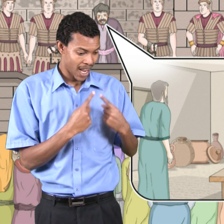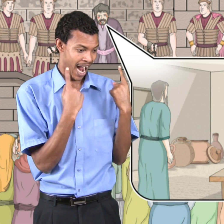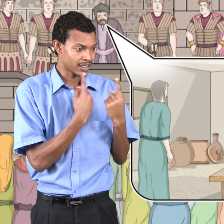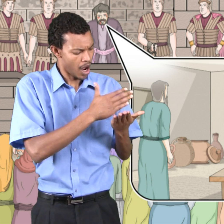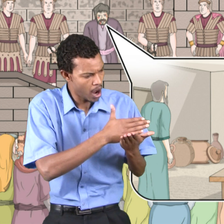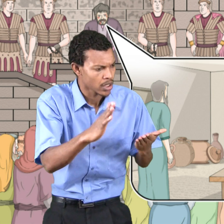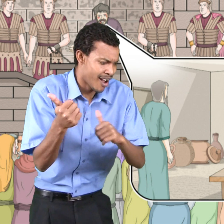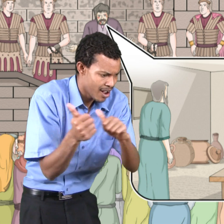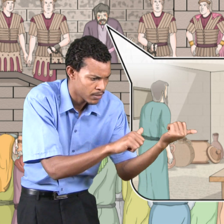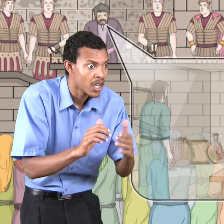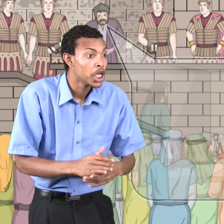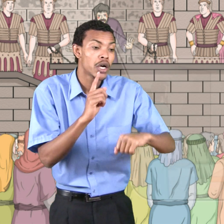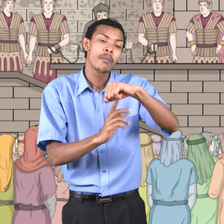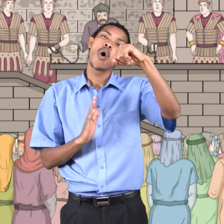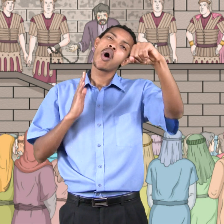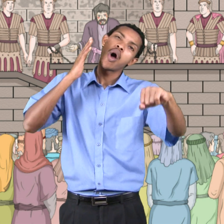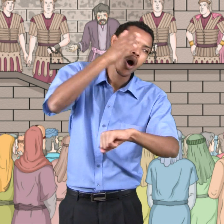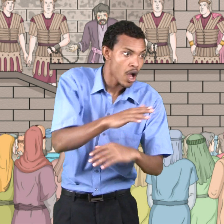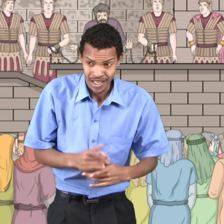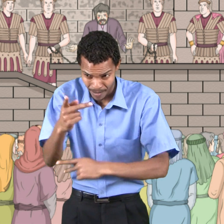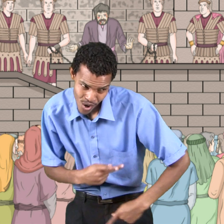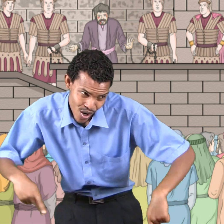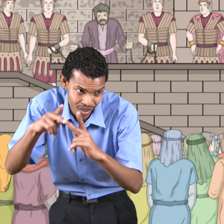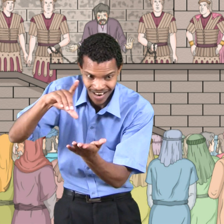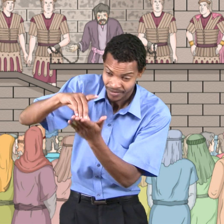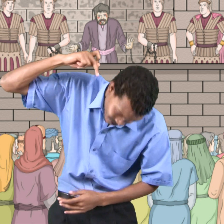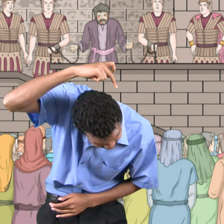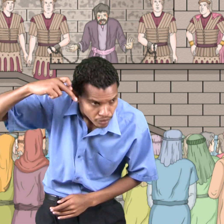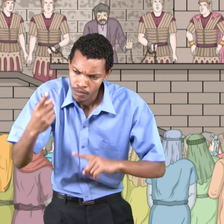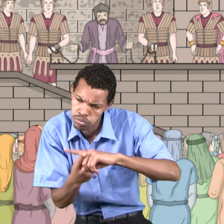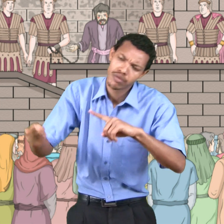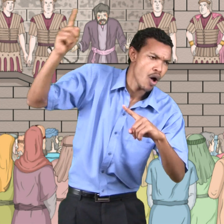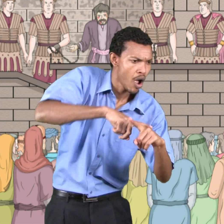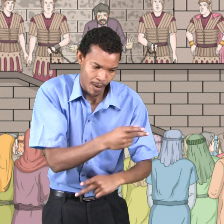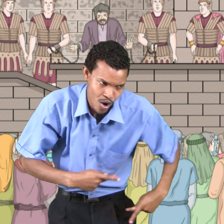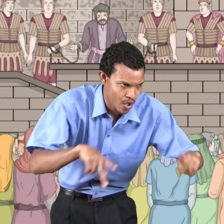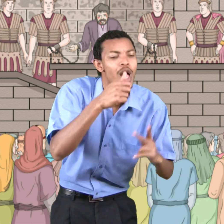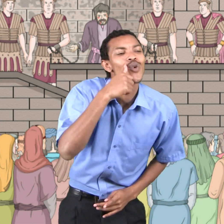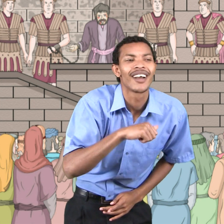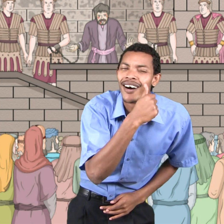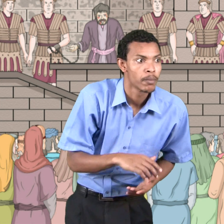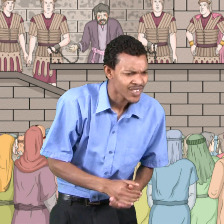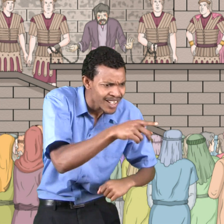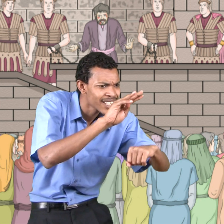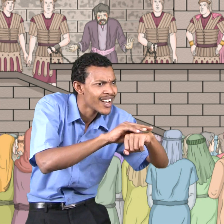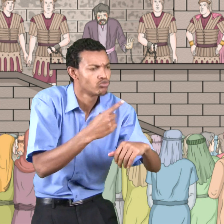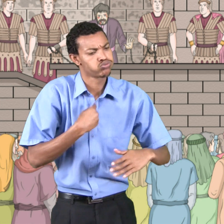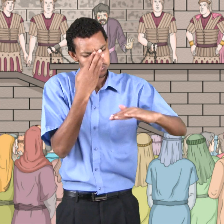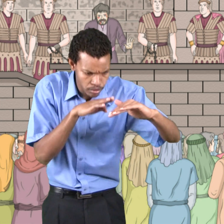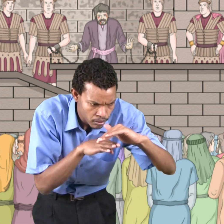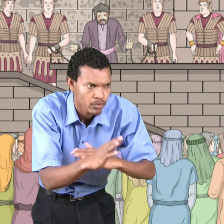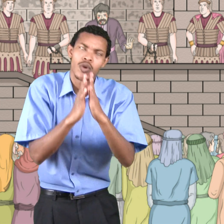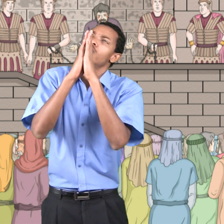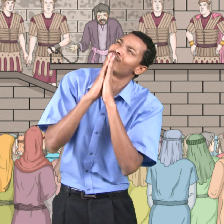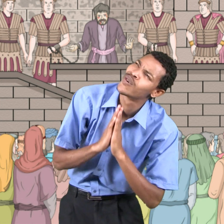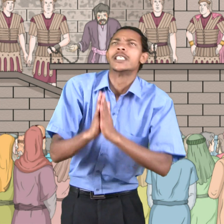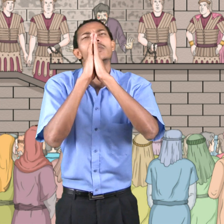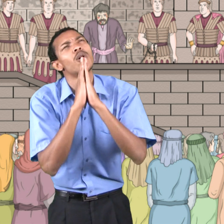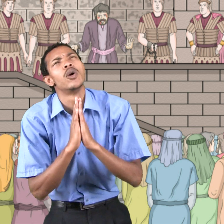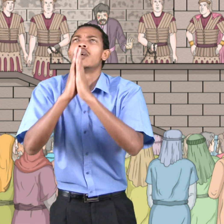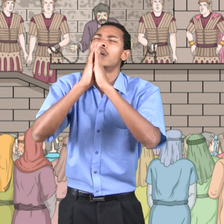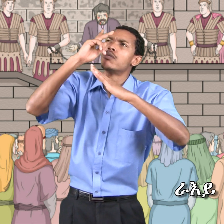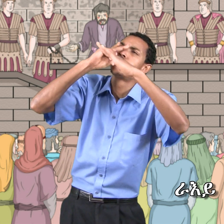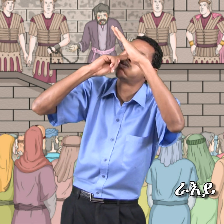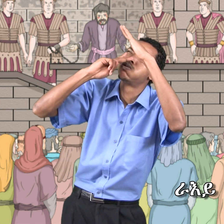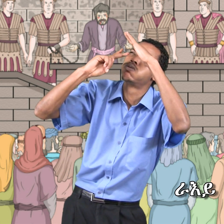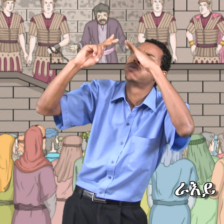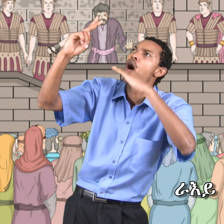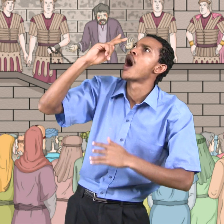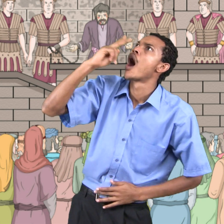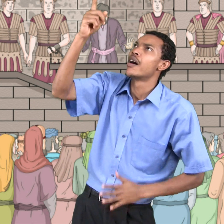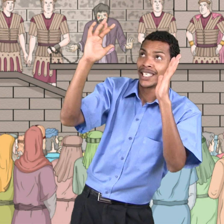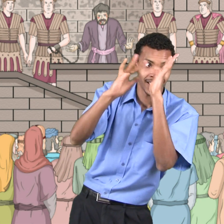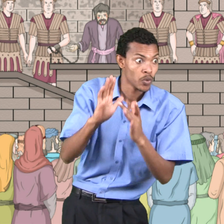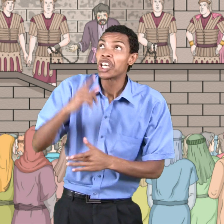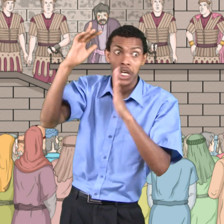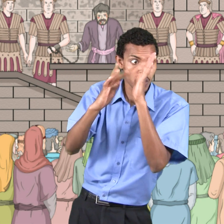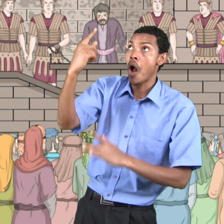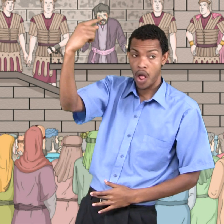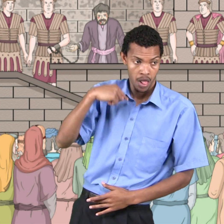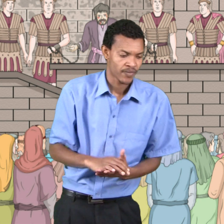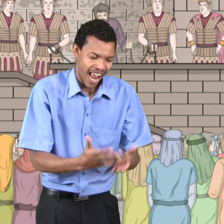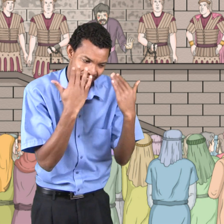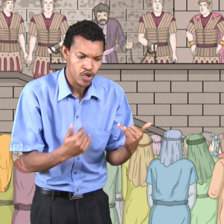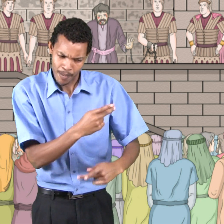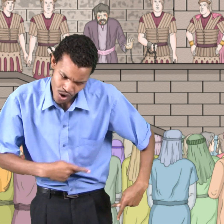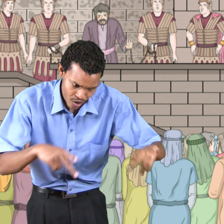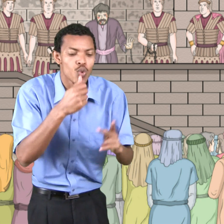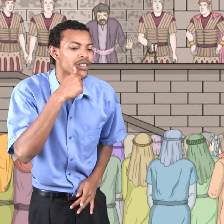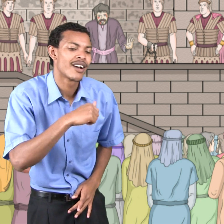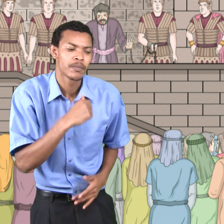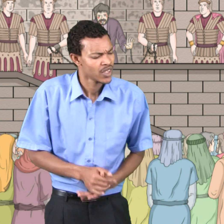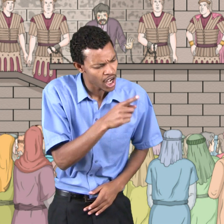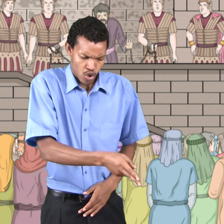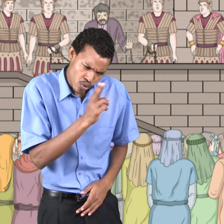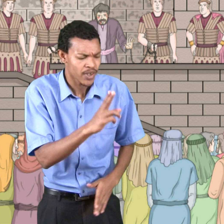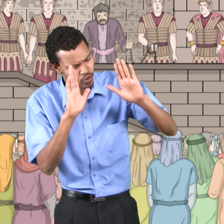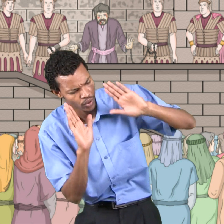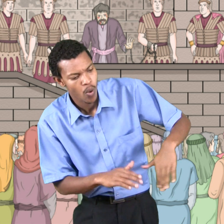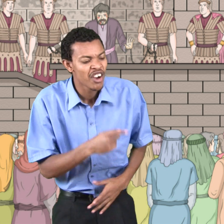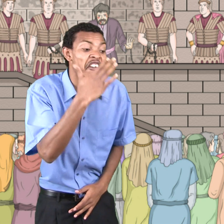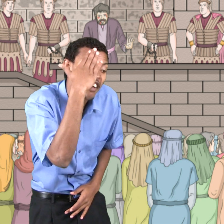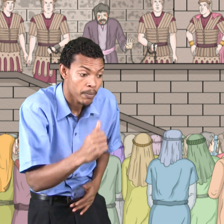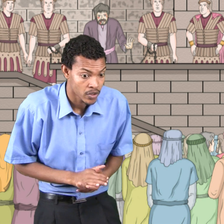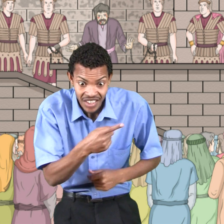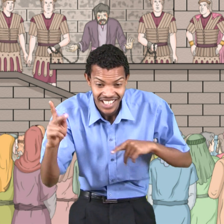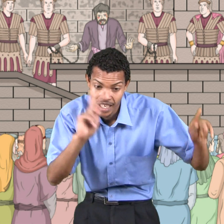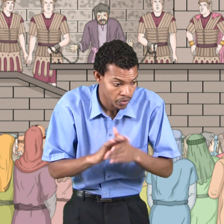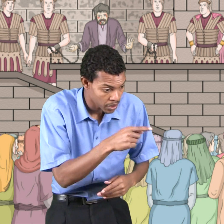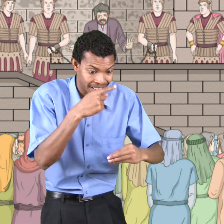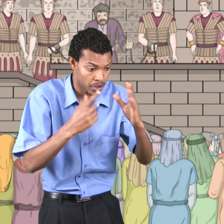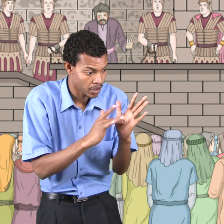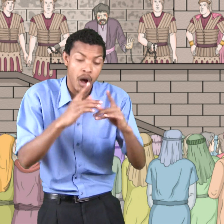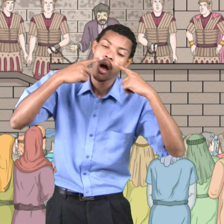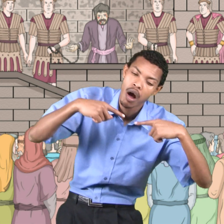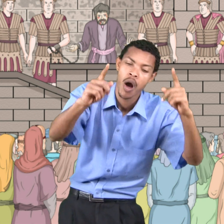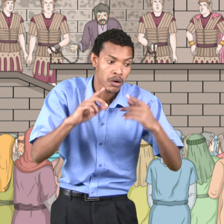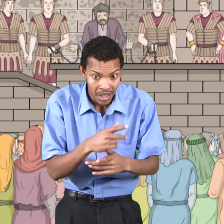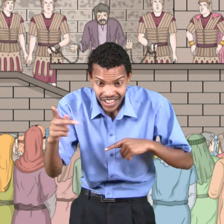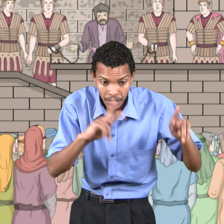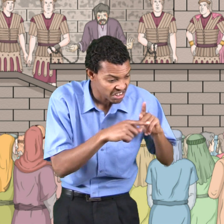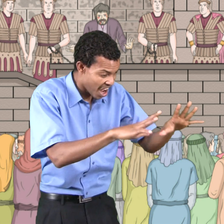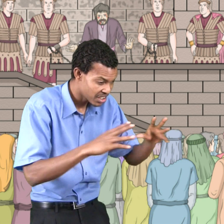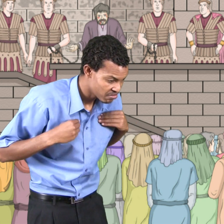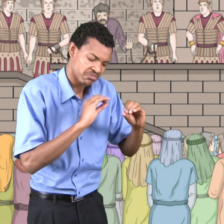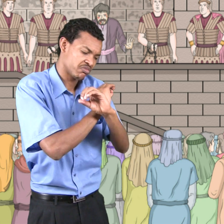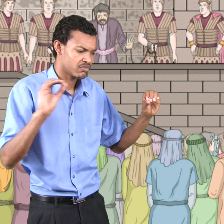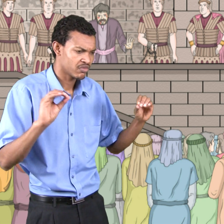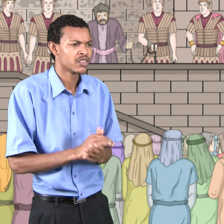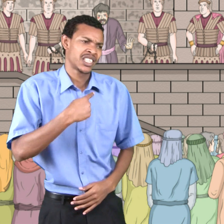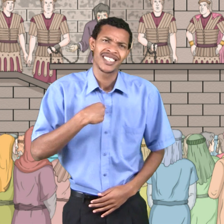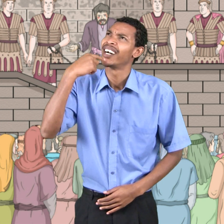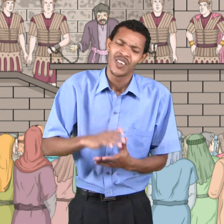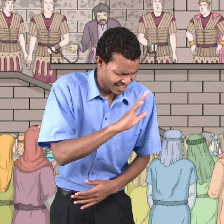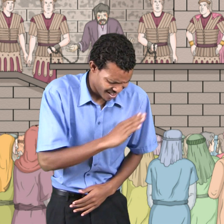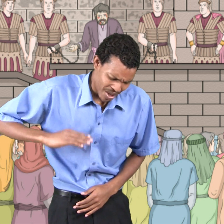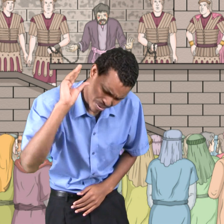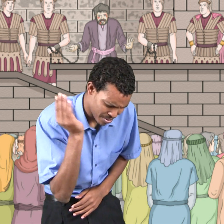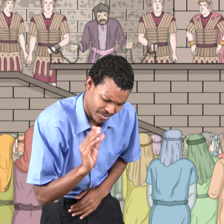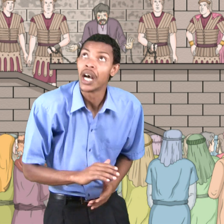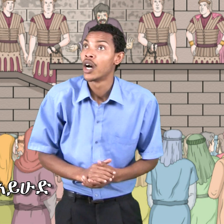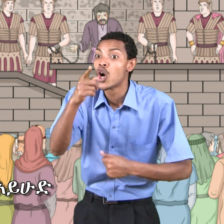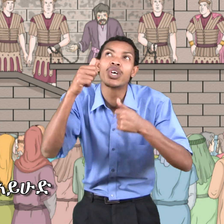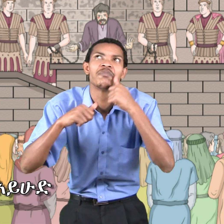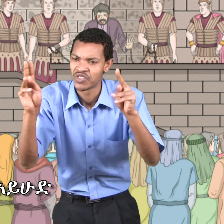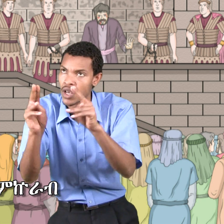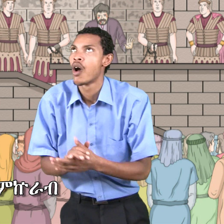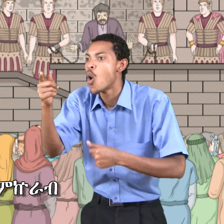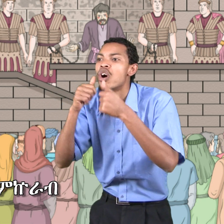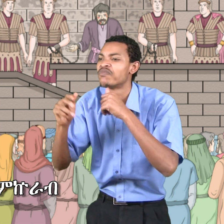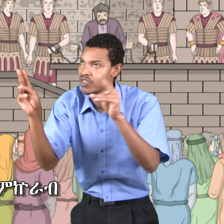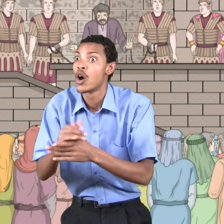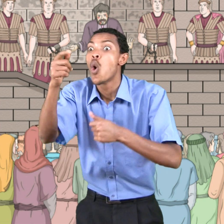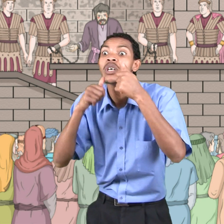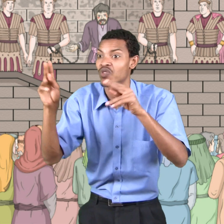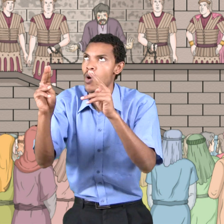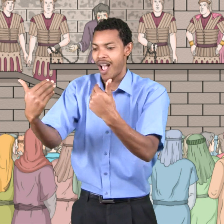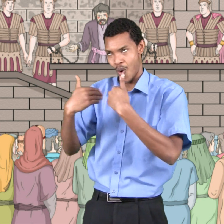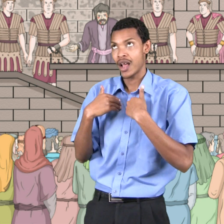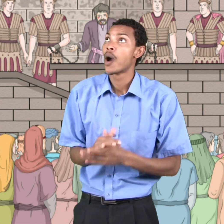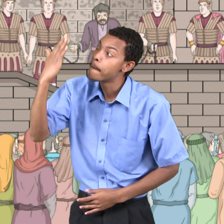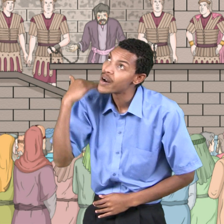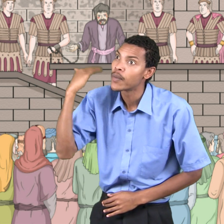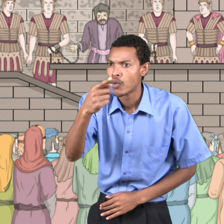Later, when I had returned to Jerusalem and was praying at the temple, I fell into a trance and saw the Lord saying to me, ‘Hurry! Leave Jerusalem quickly, because the people here will not accept your testimony about Me.’